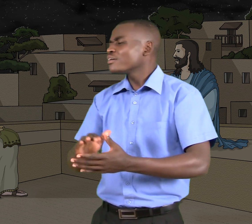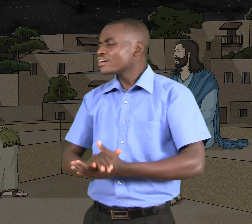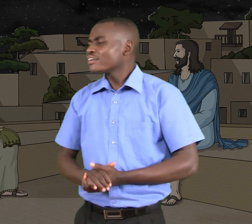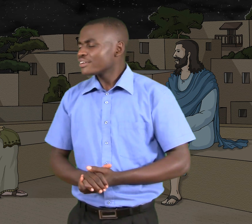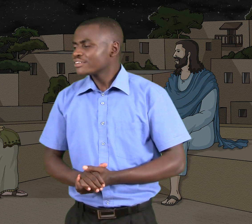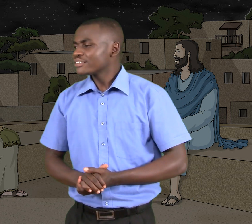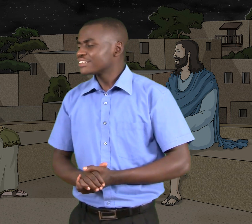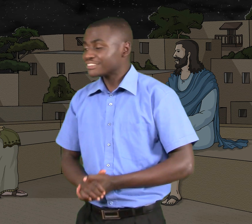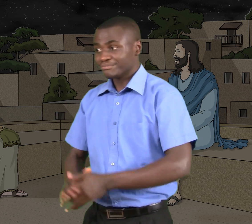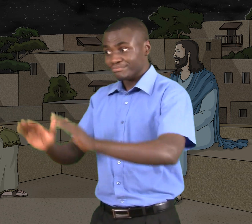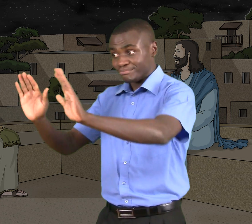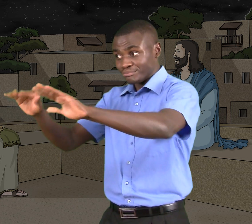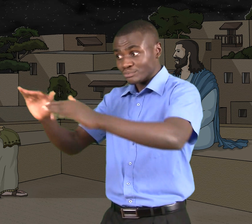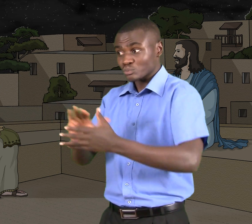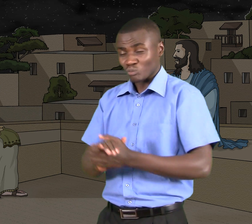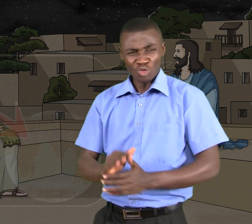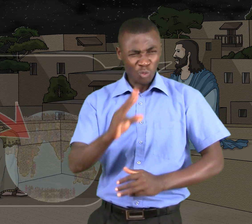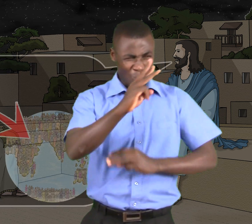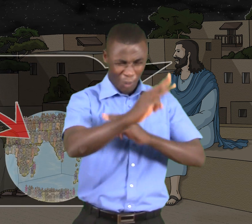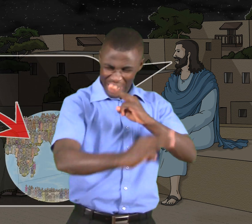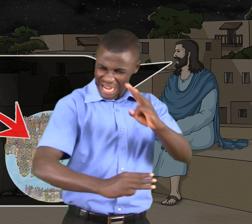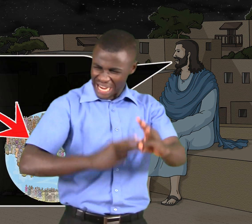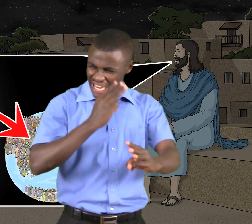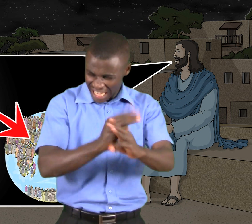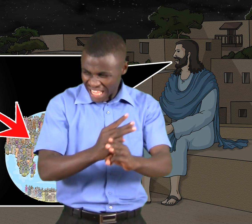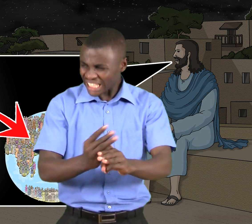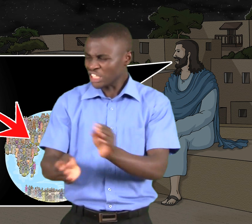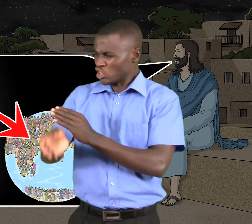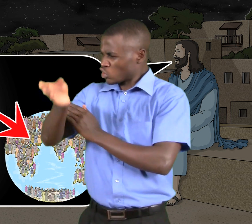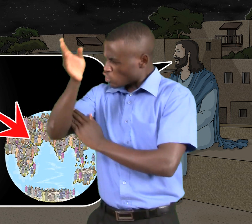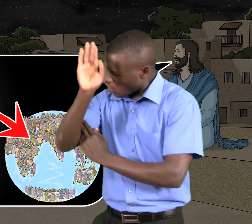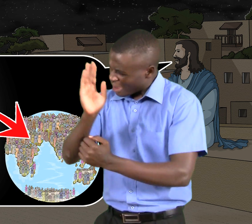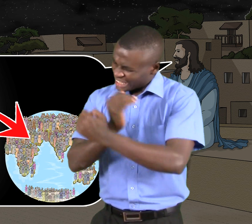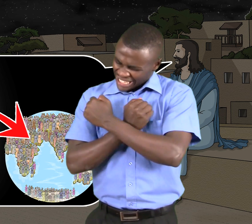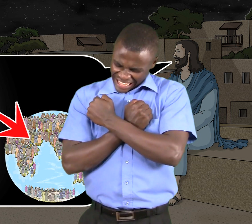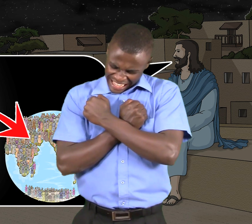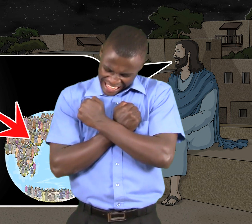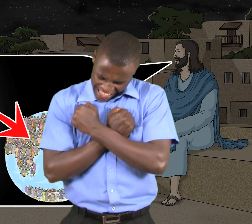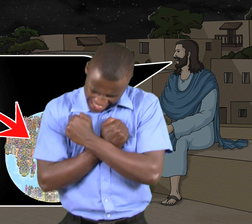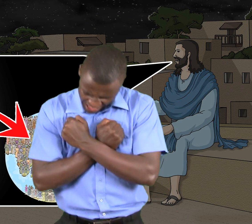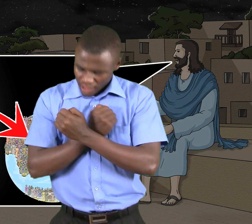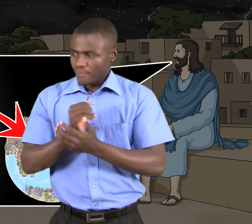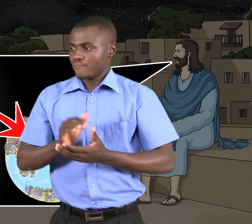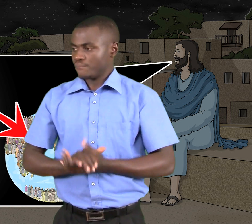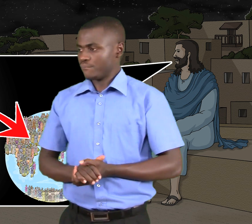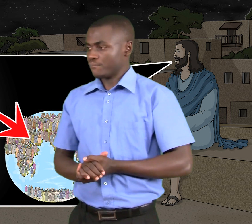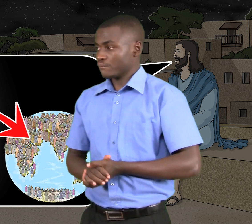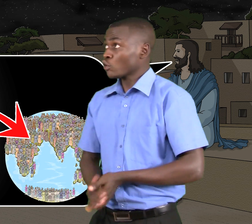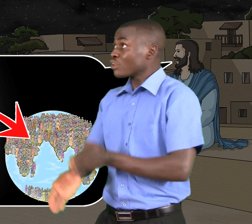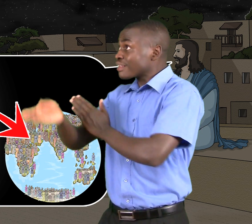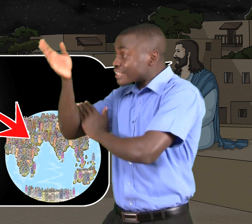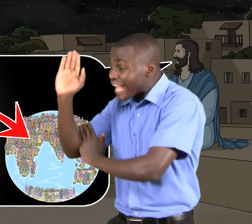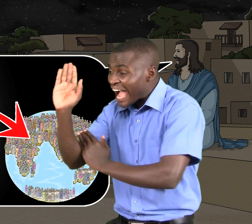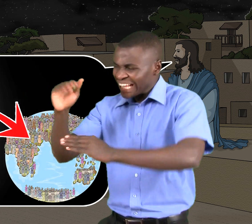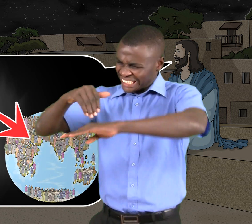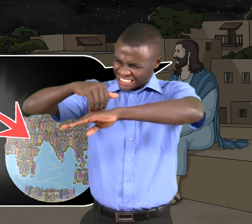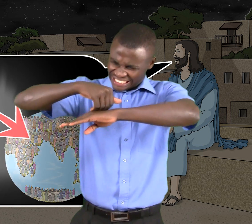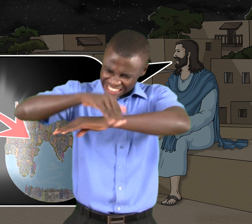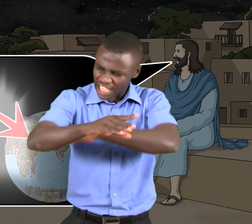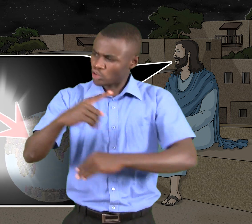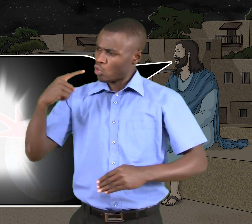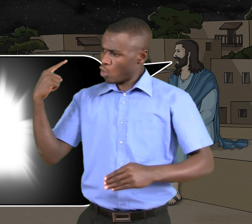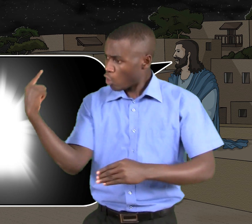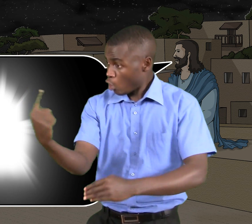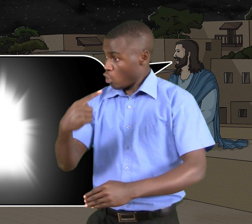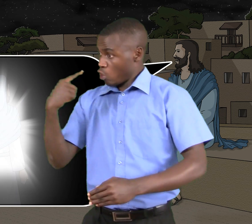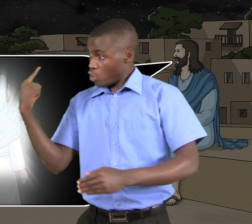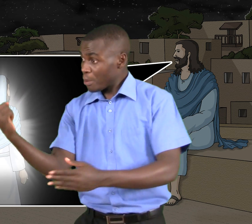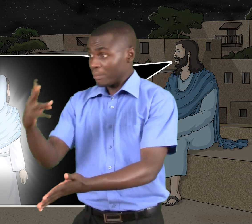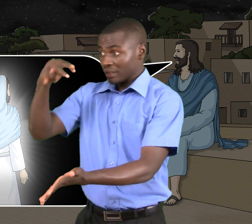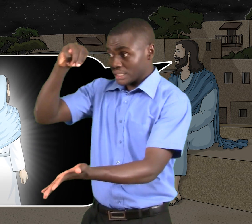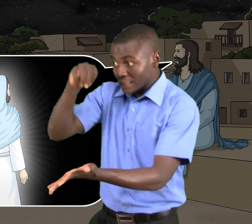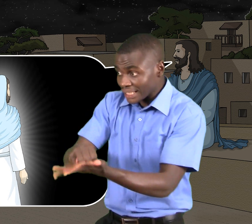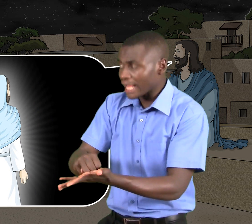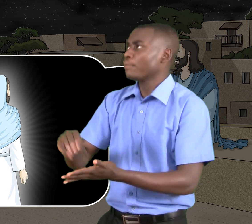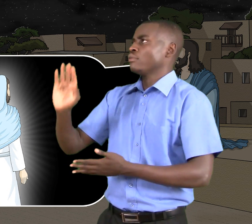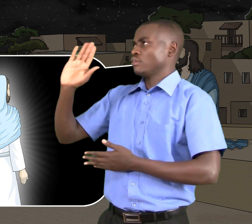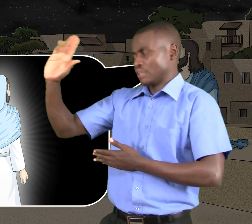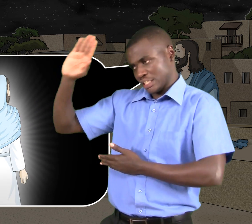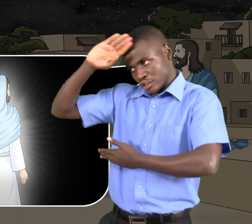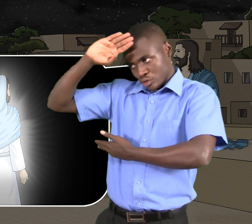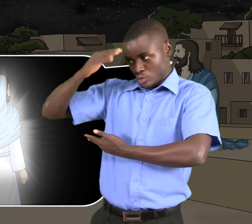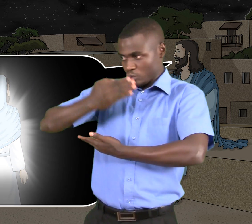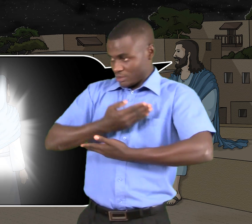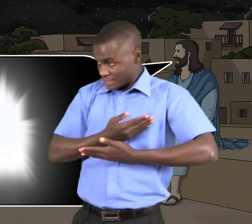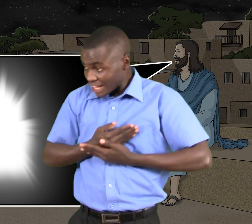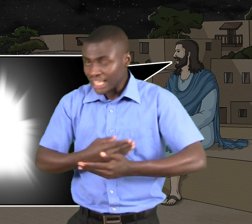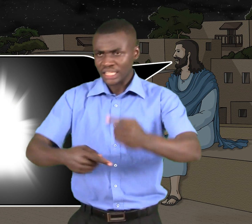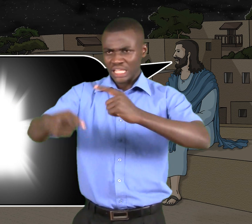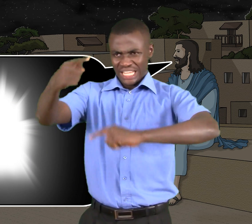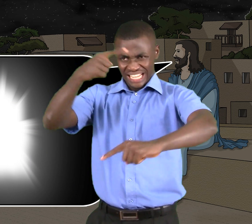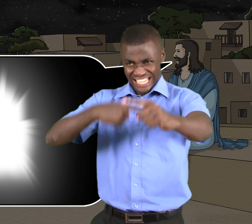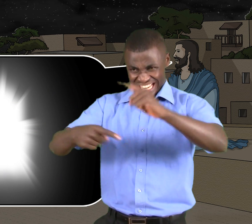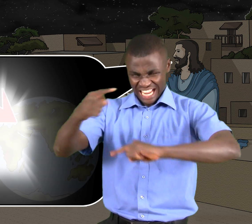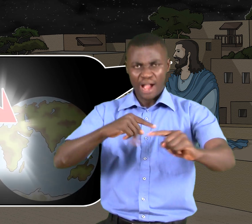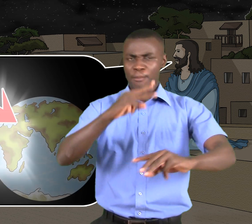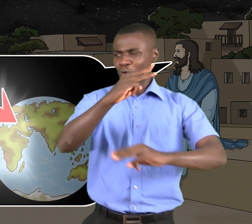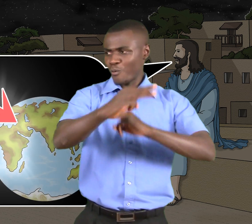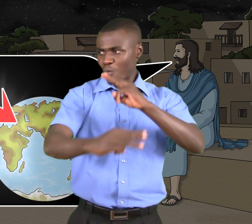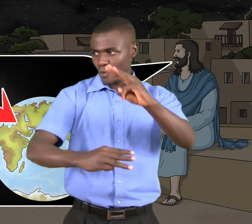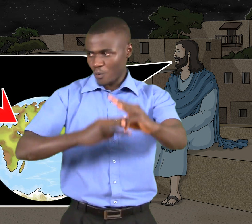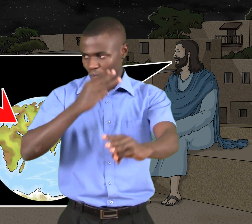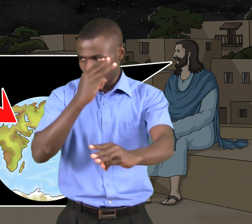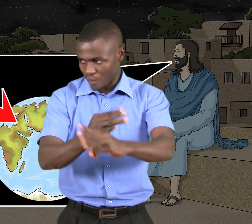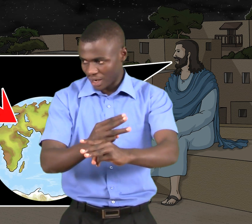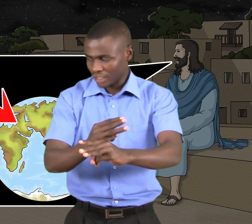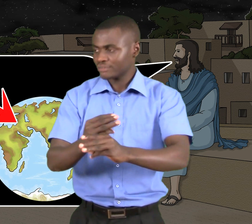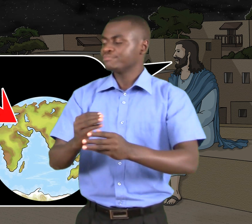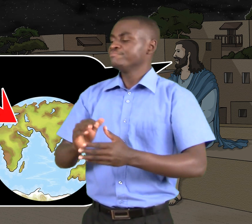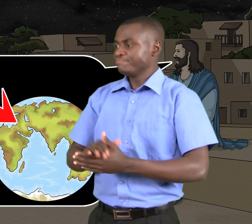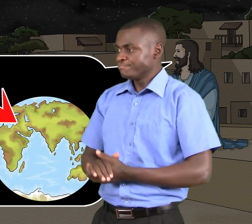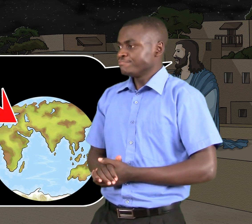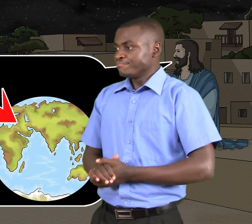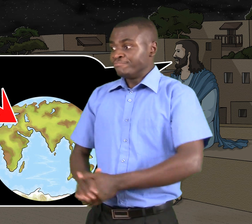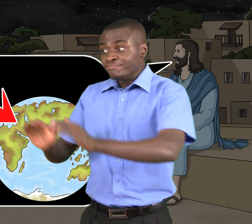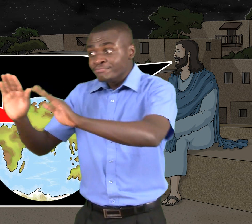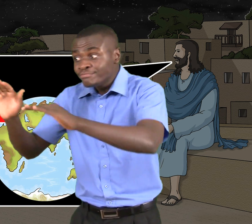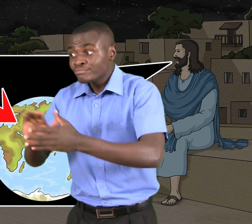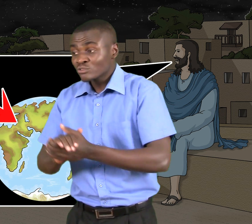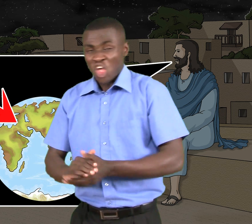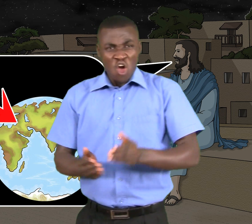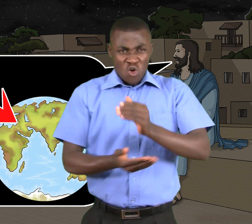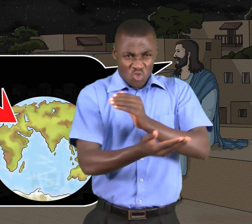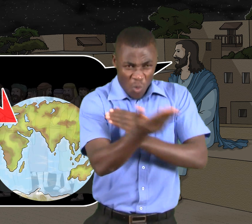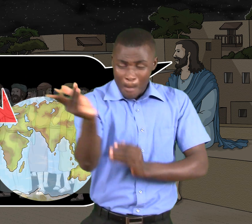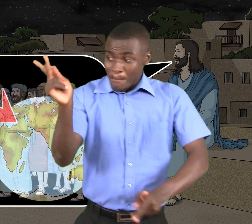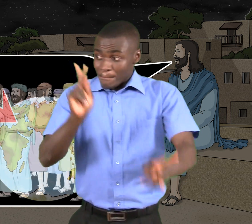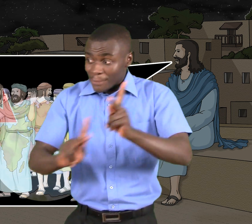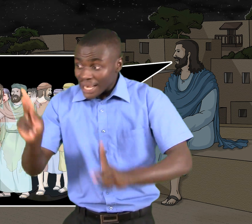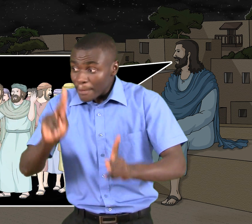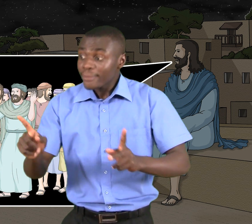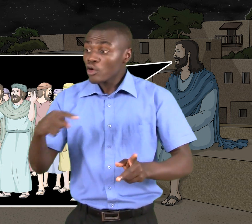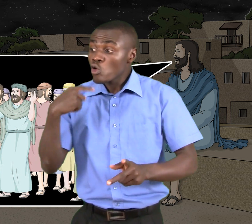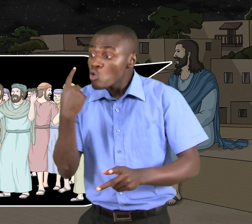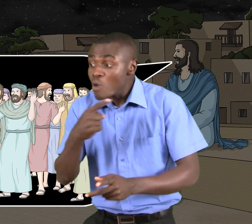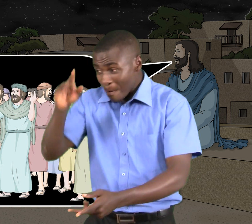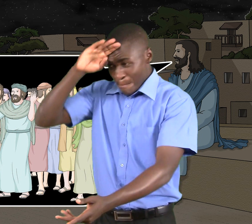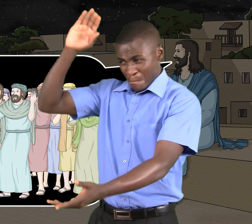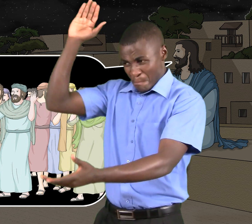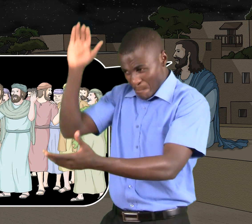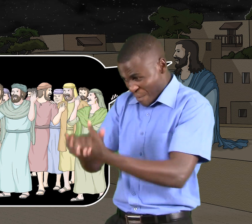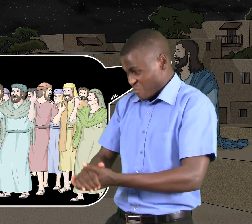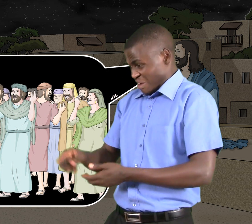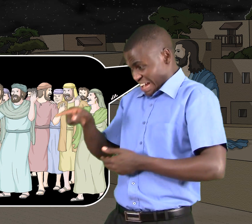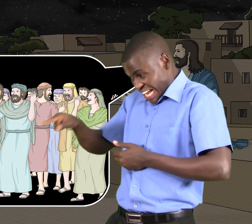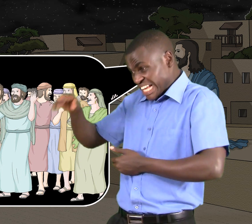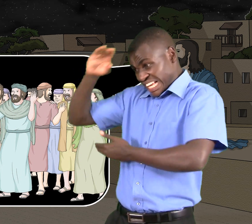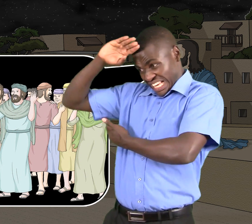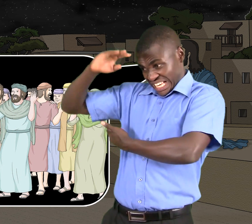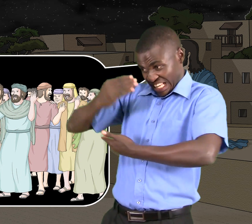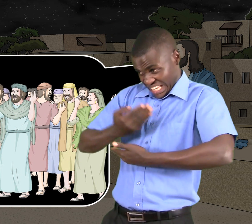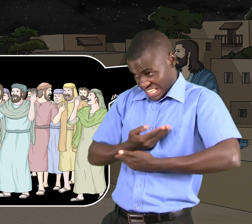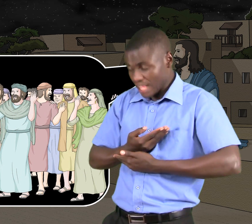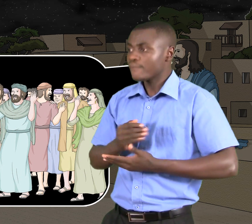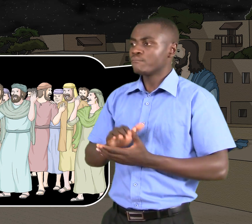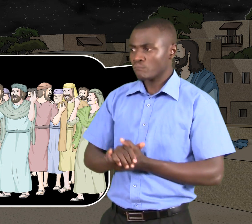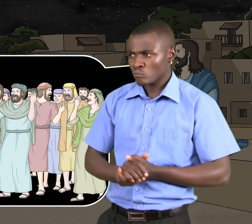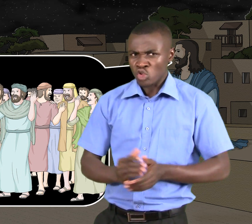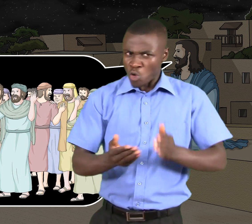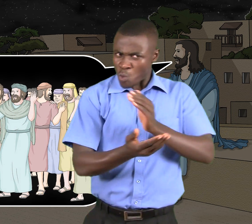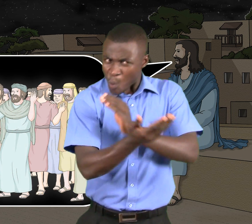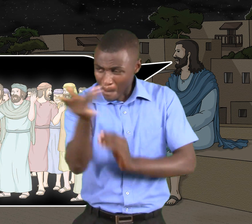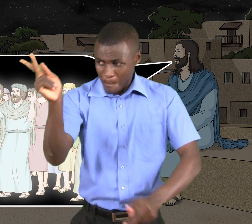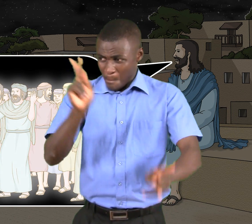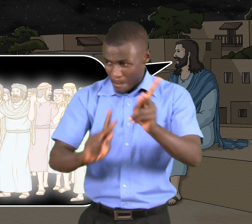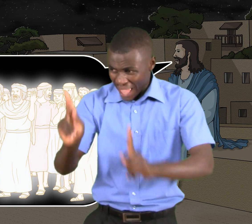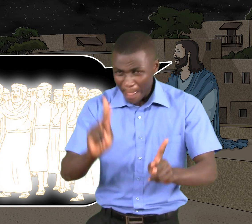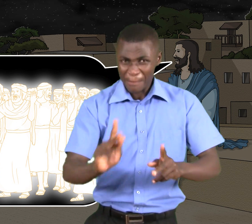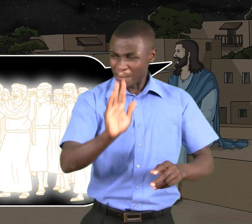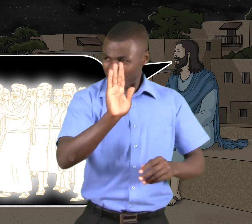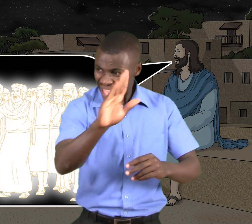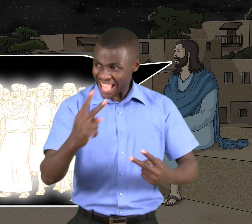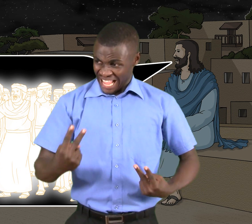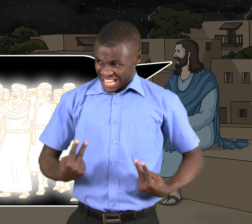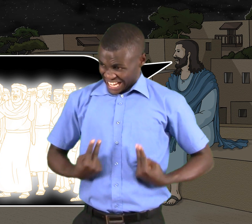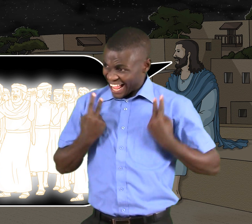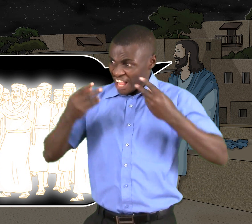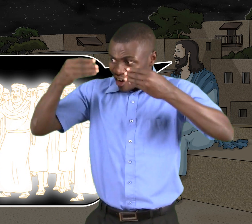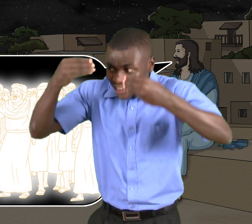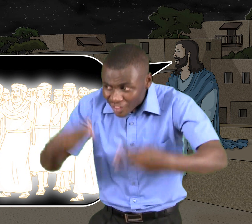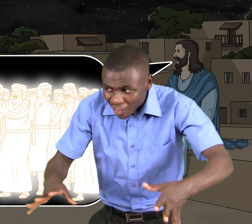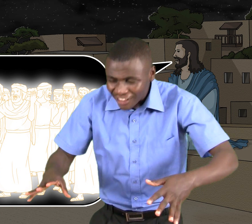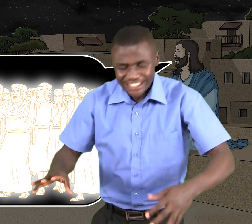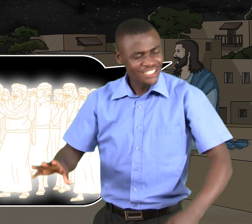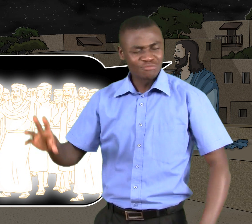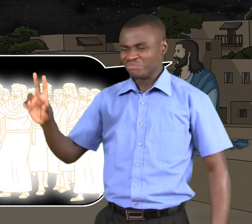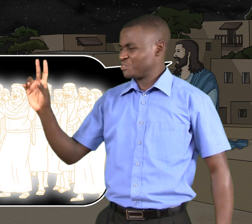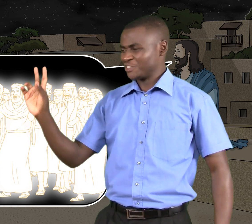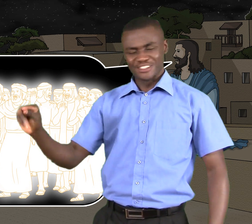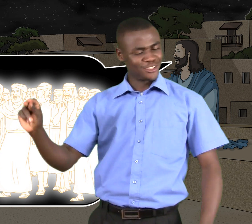For God so loved the world that He gave His one and only Son, that everyone who believes in Him shall not perish but have eternal life.